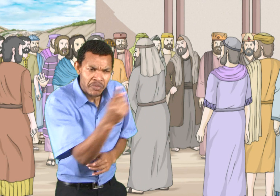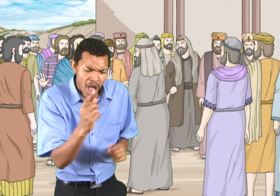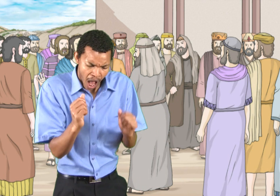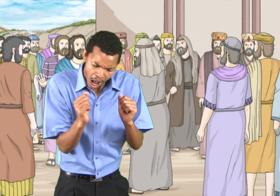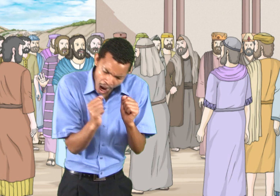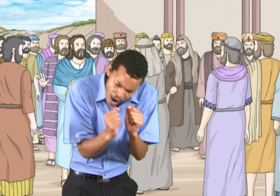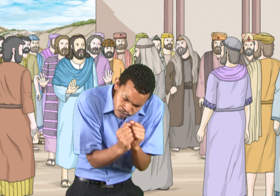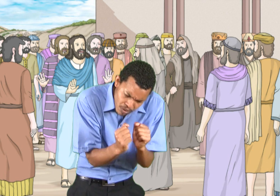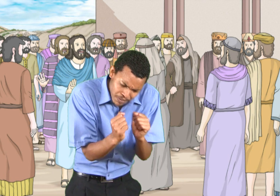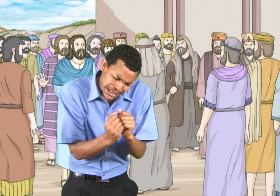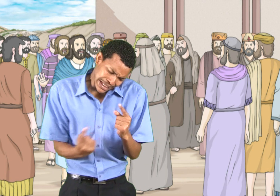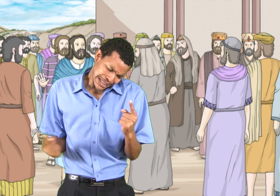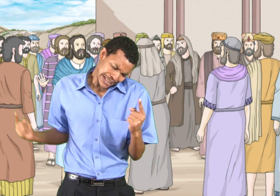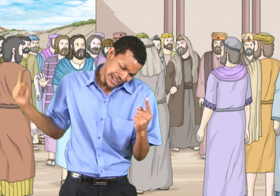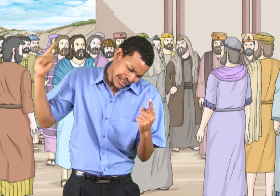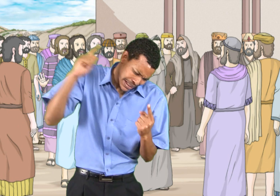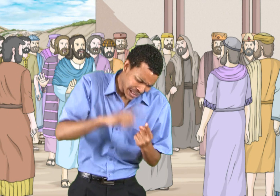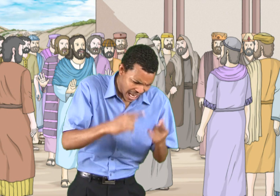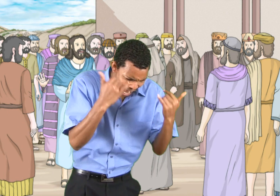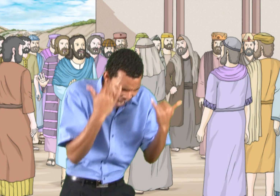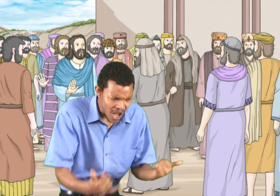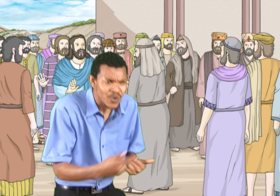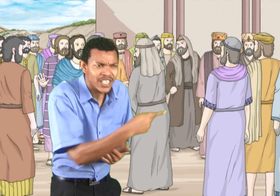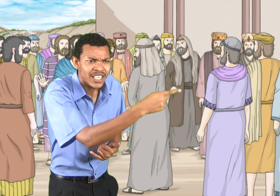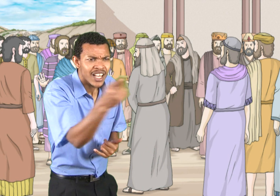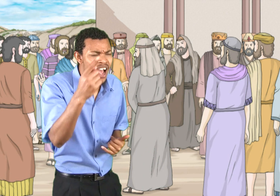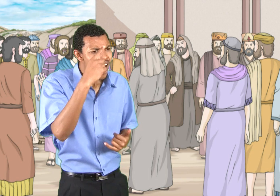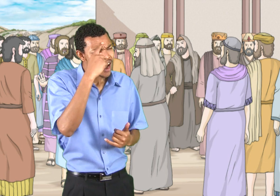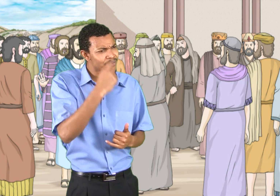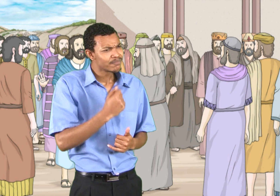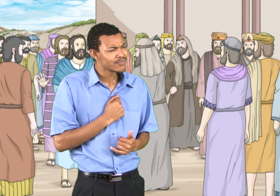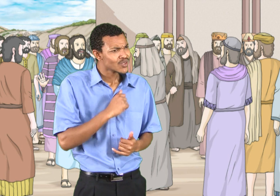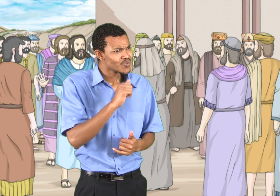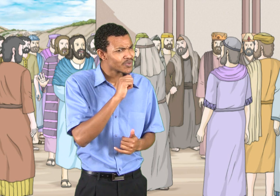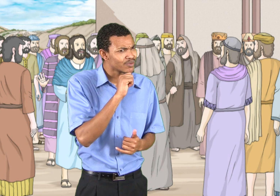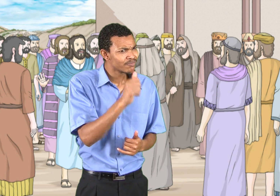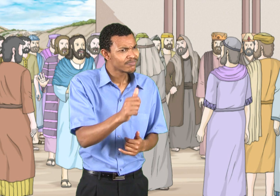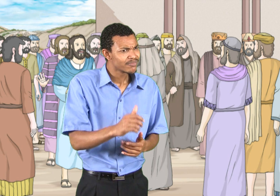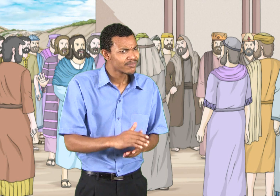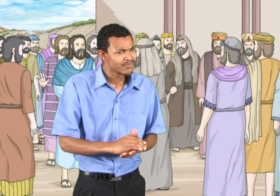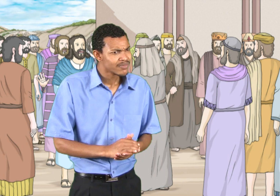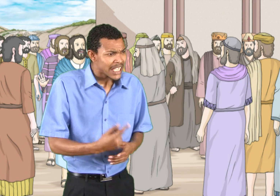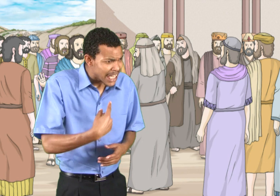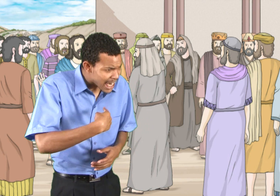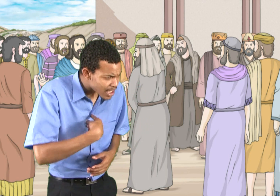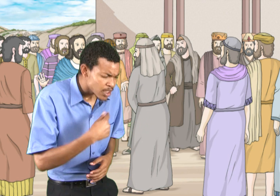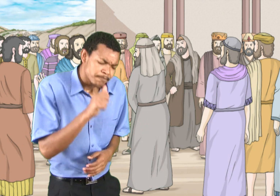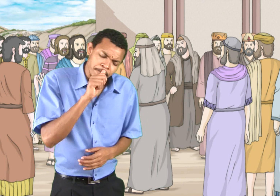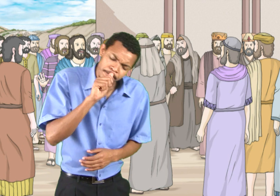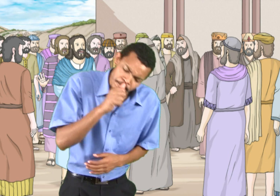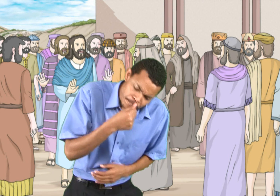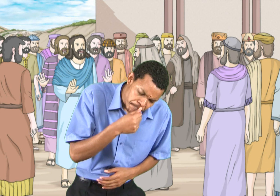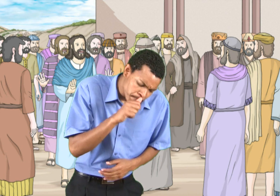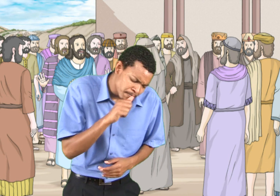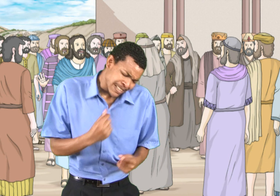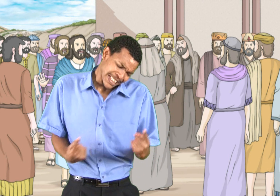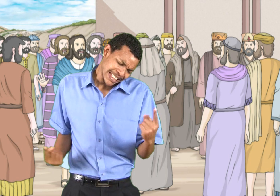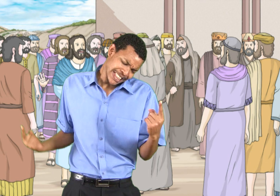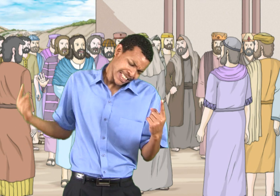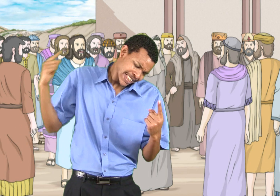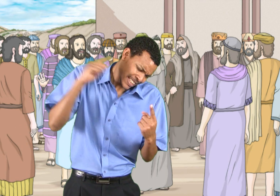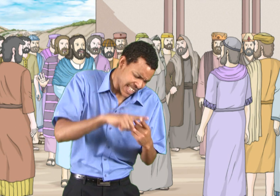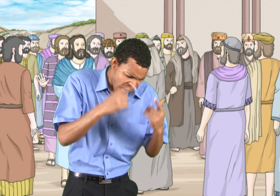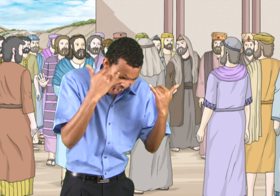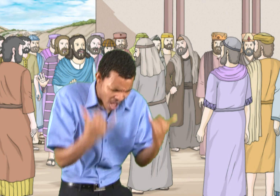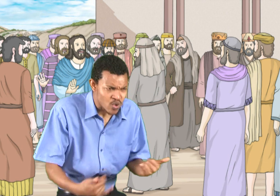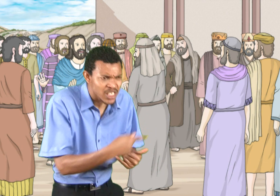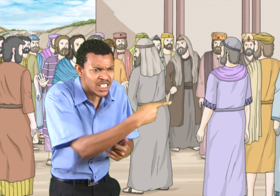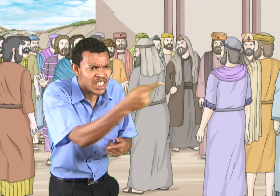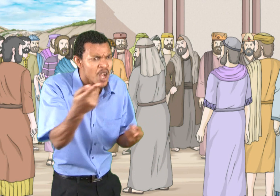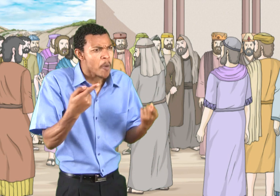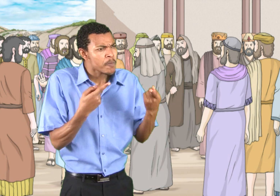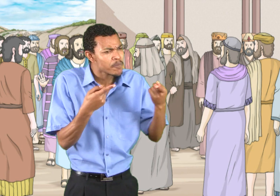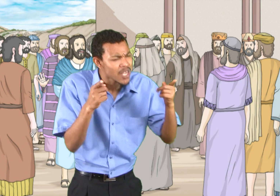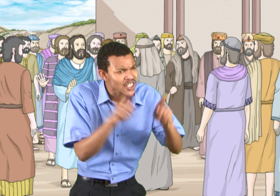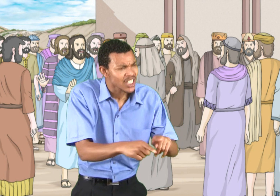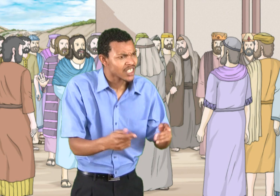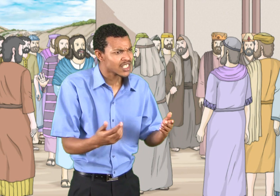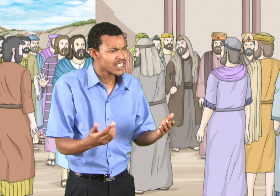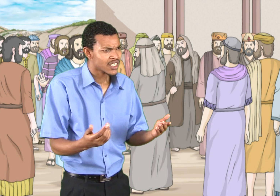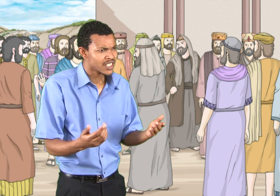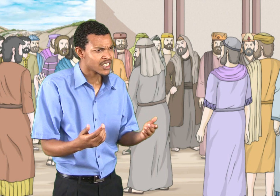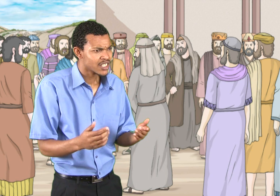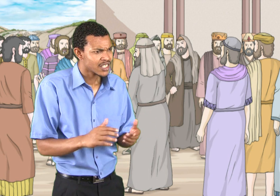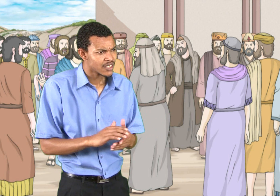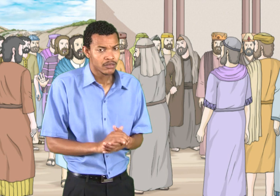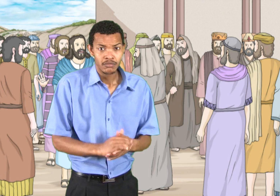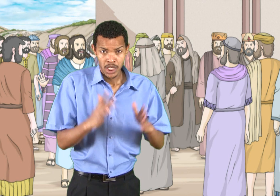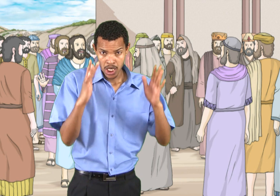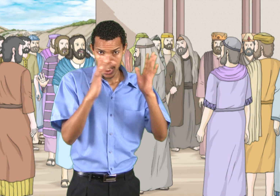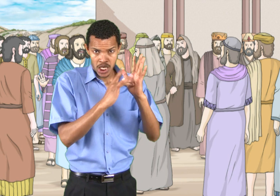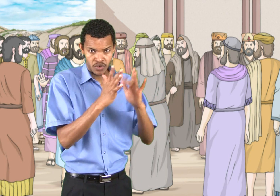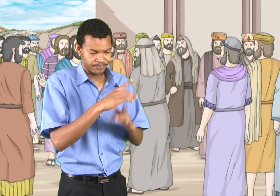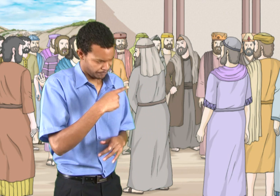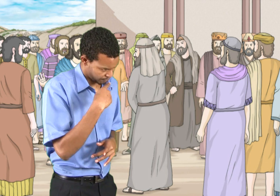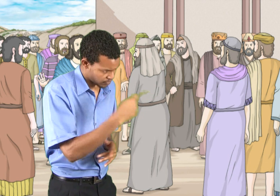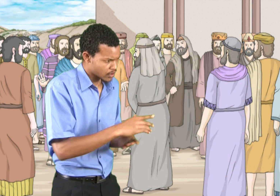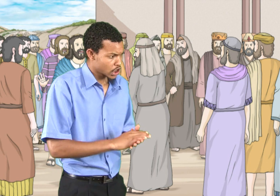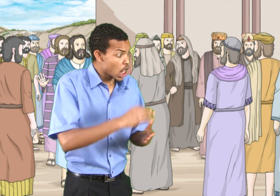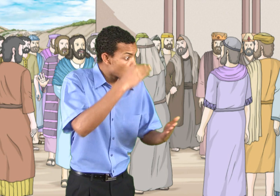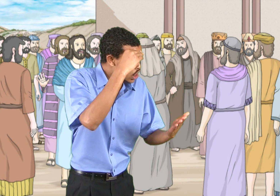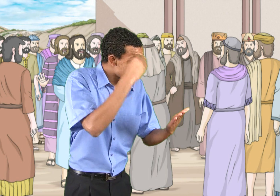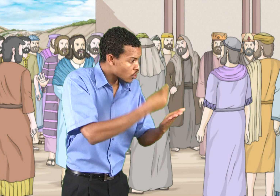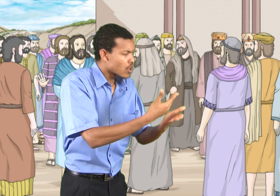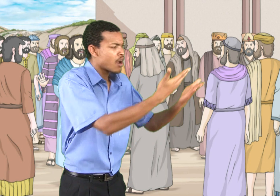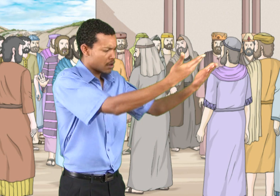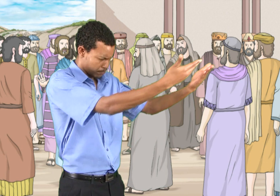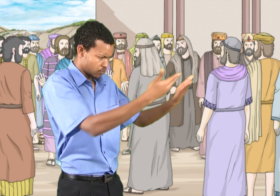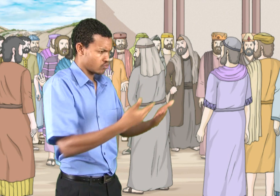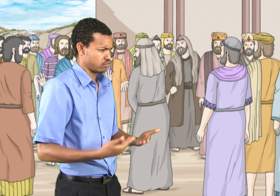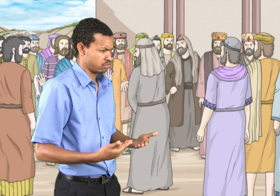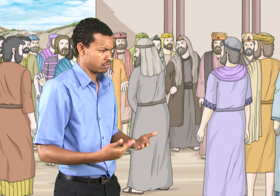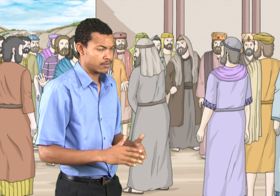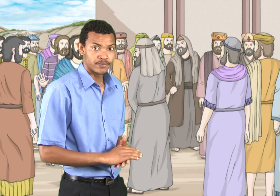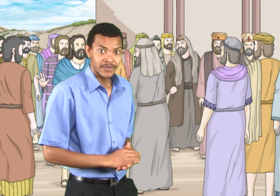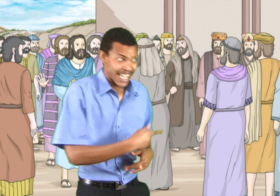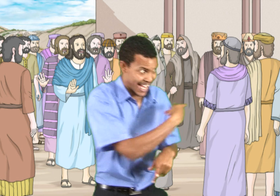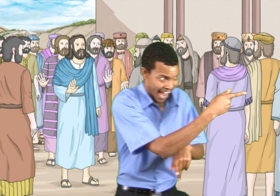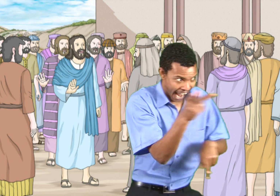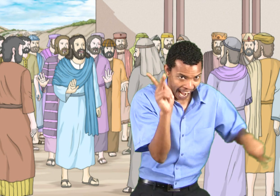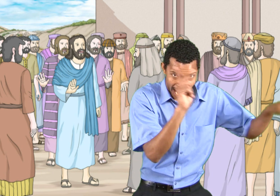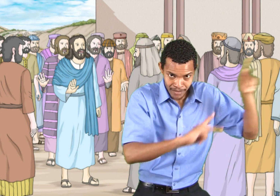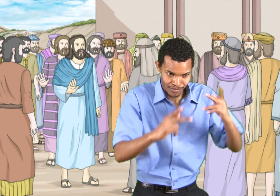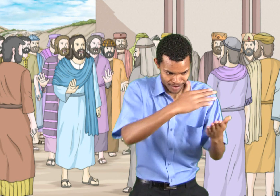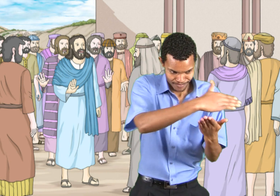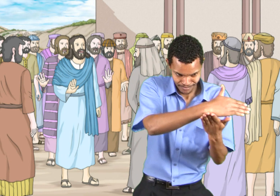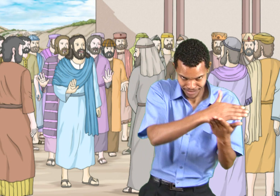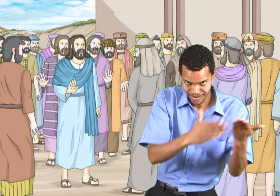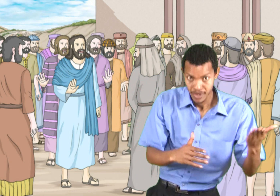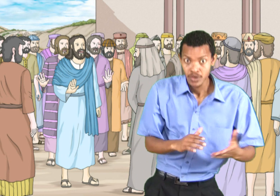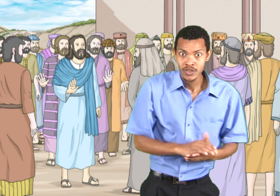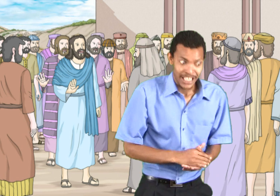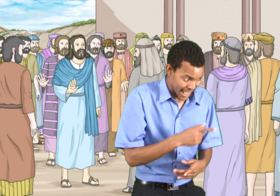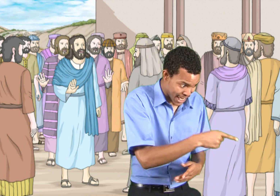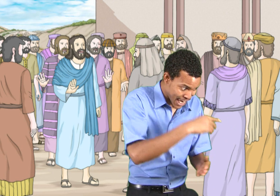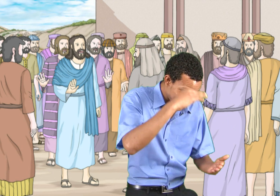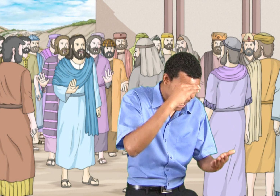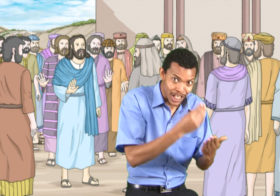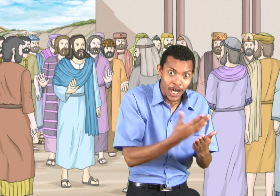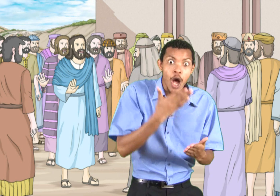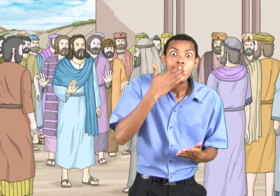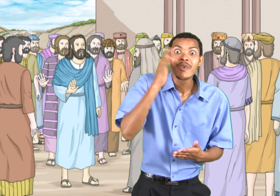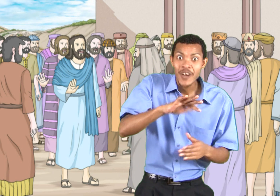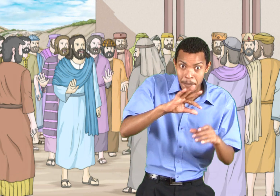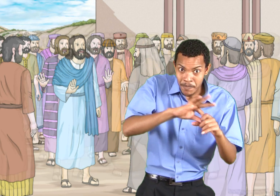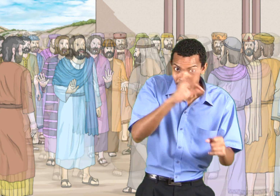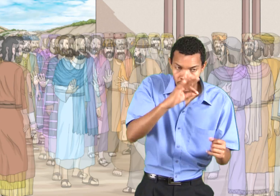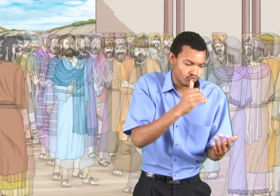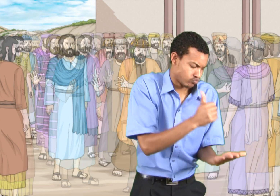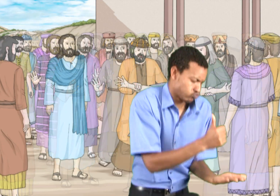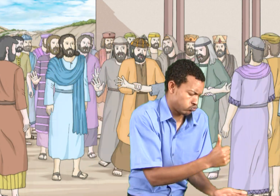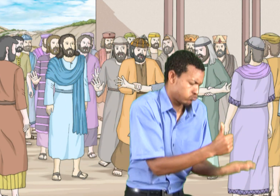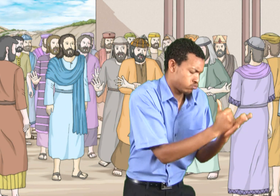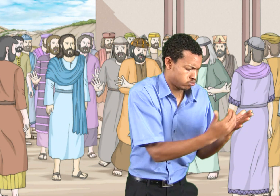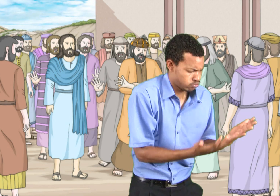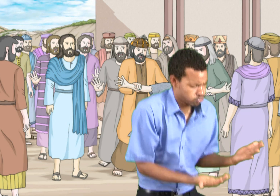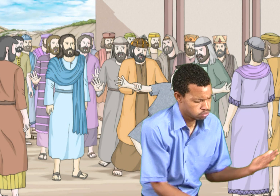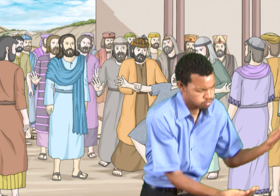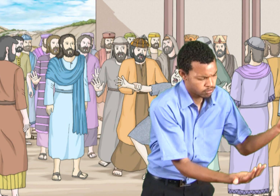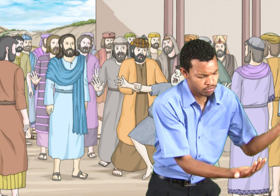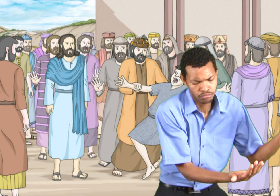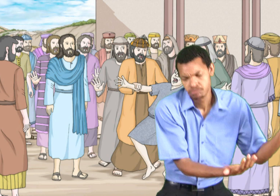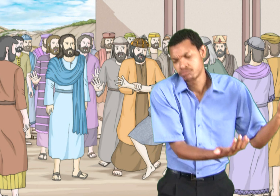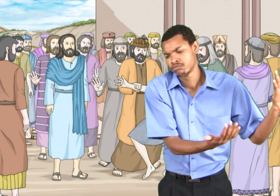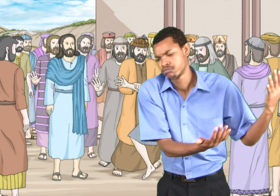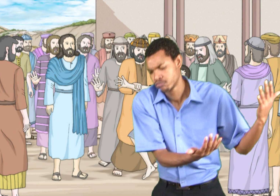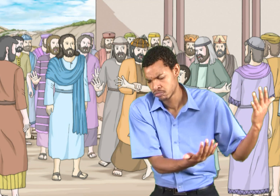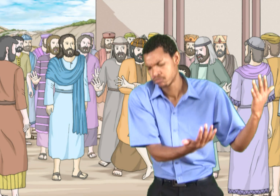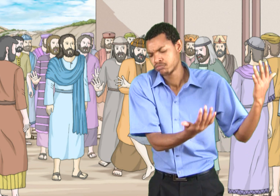“O unbelieving generation!” Jesus replied. “How long must I remain with you? How long must I put up with you? Bring the boy to Me.”